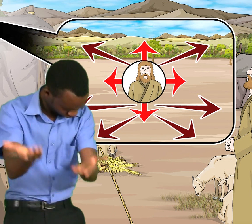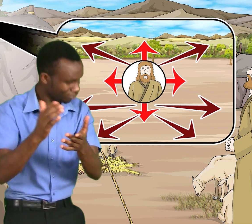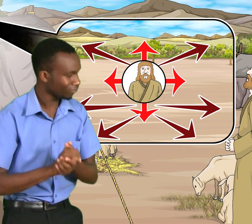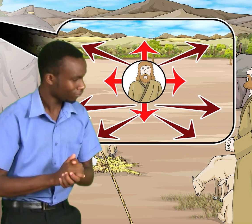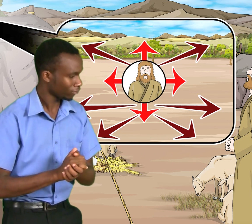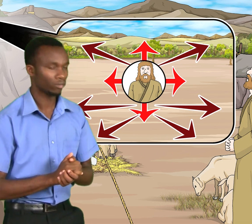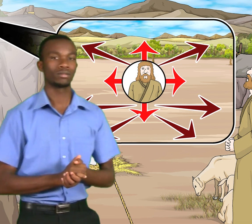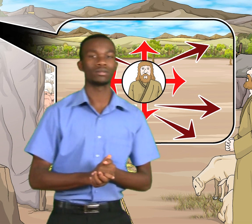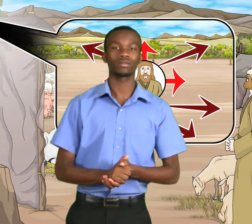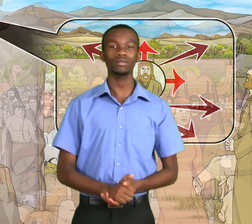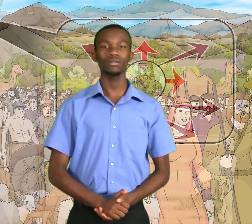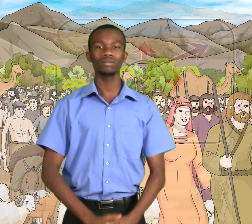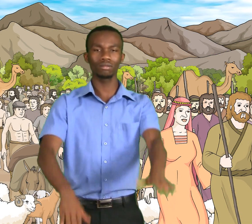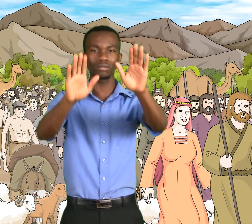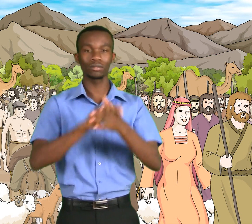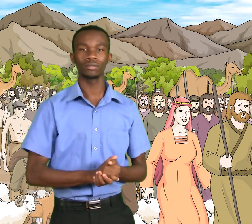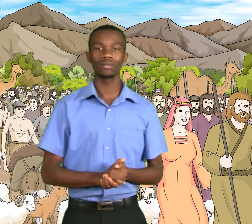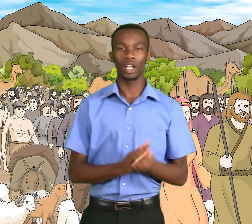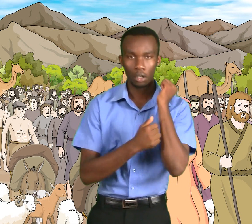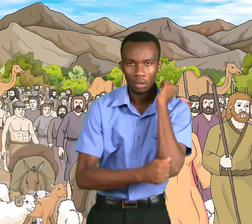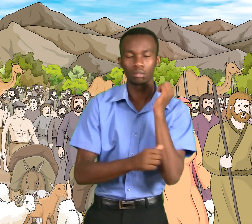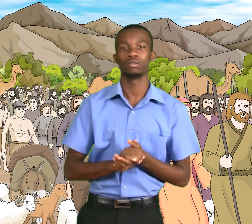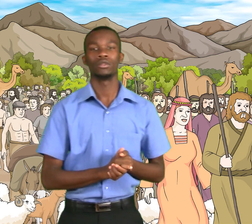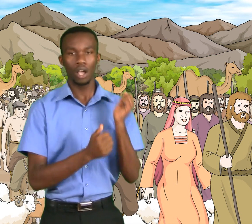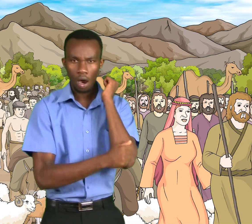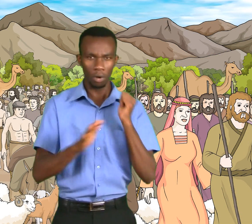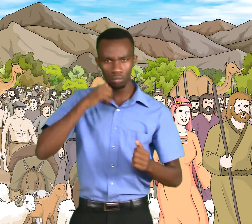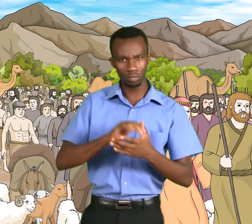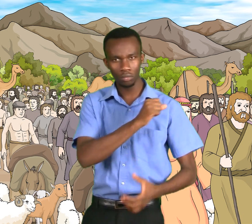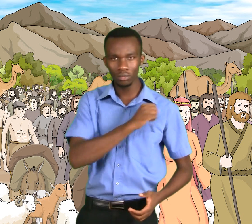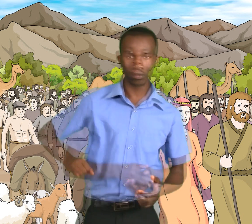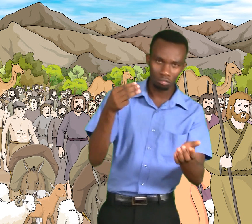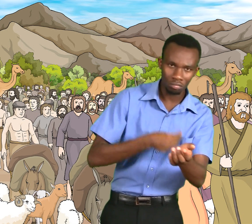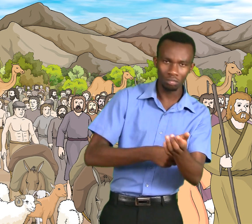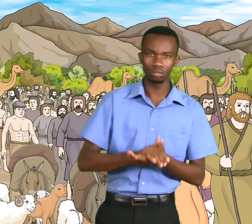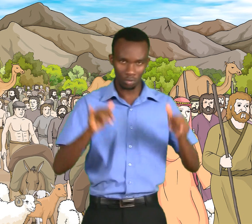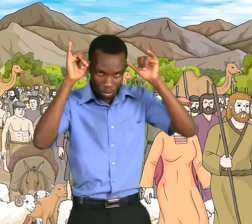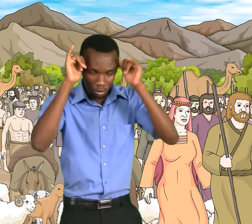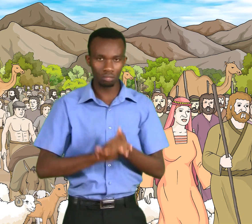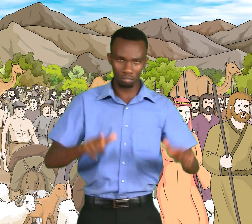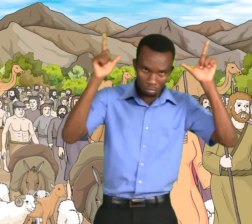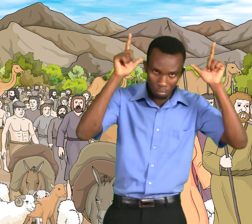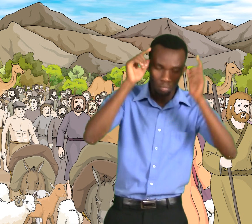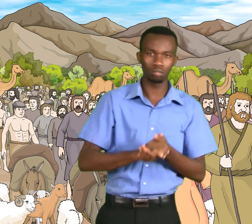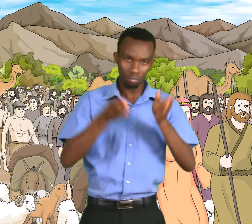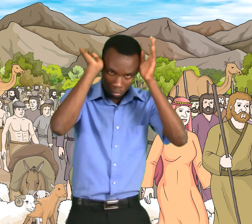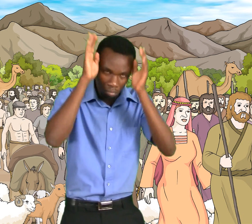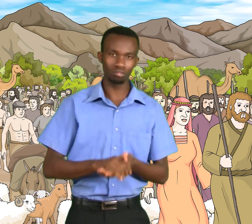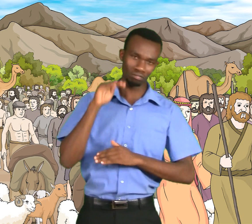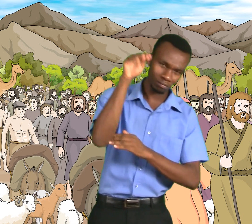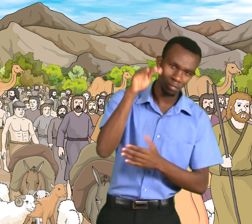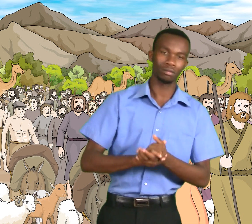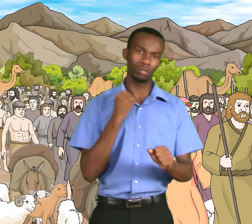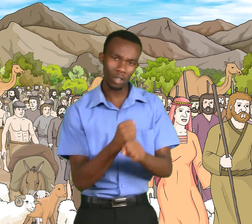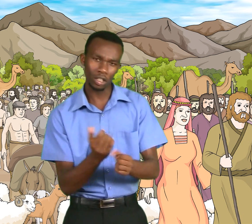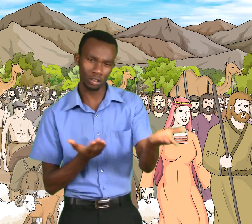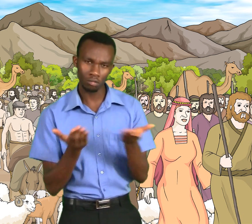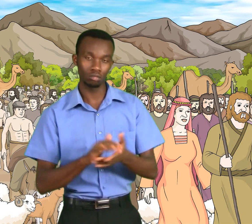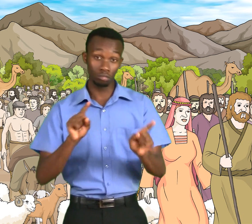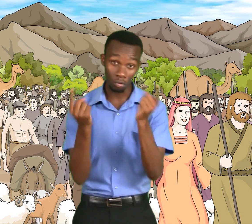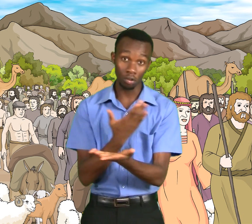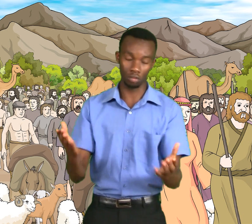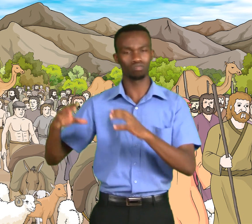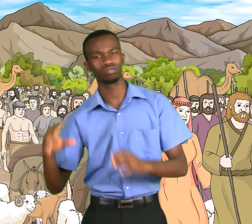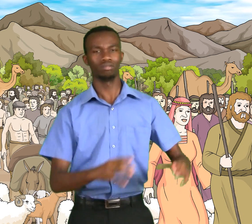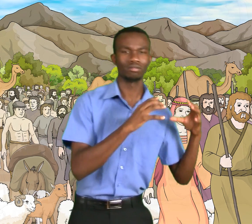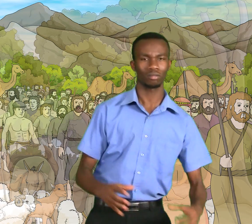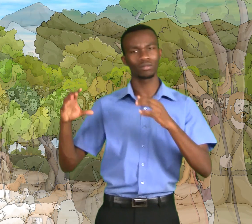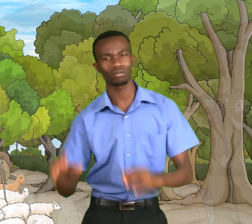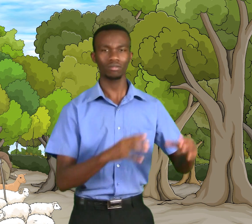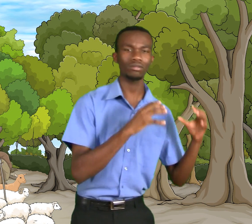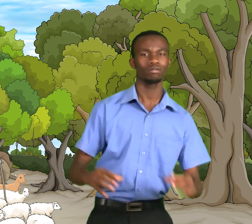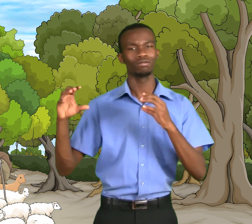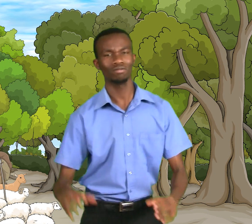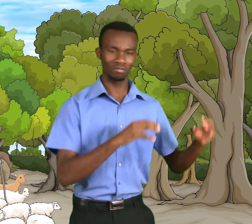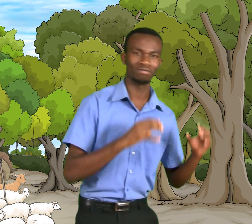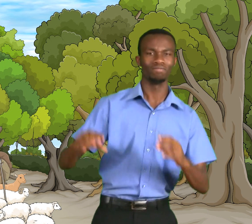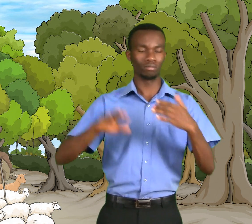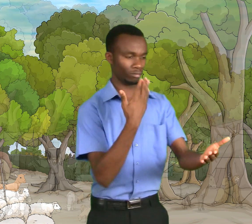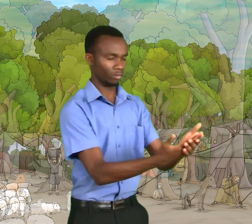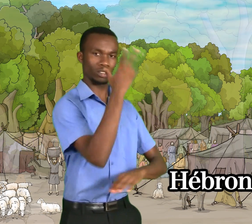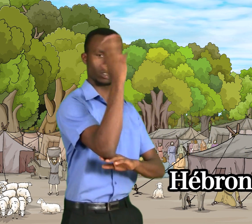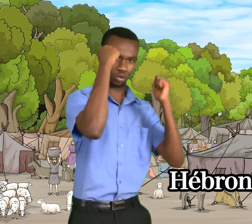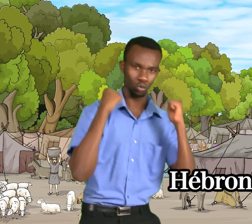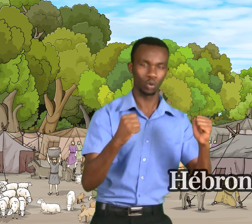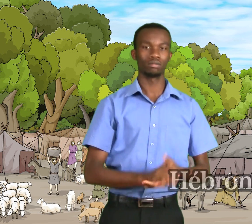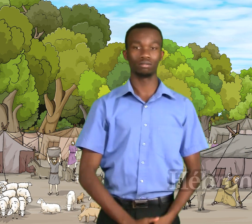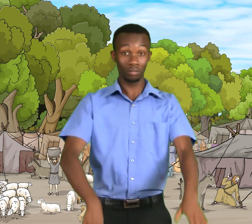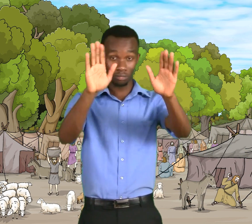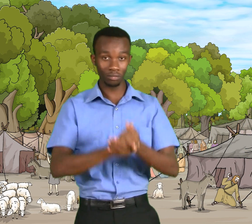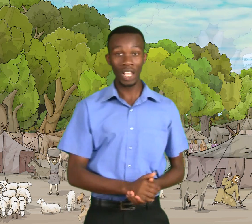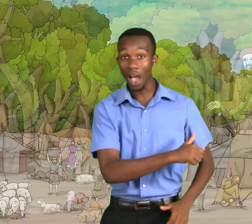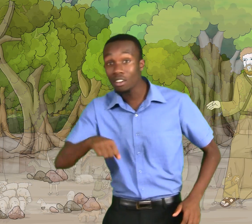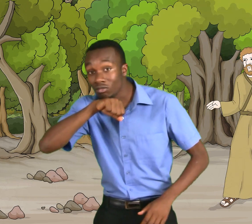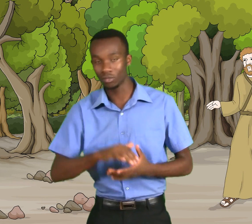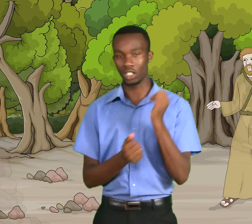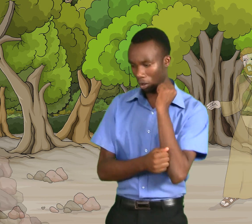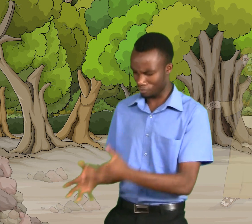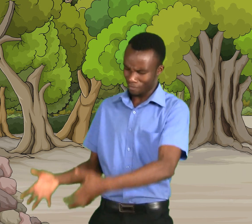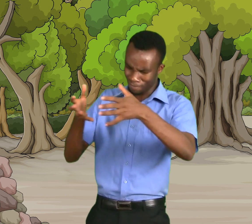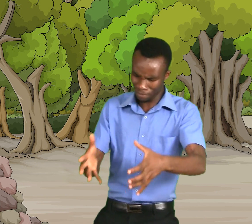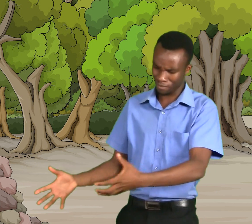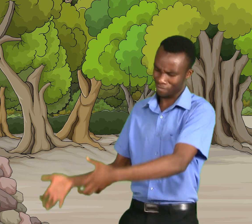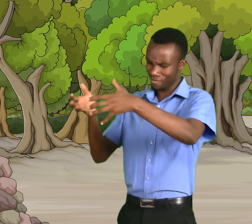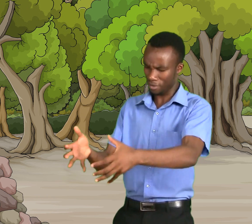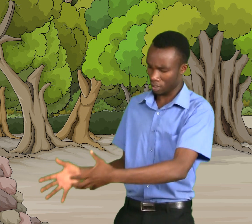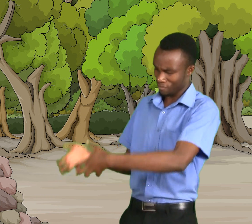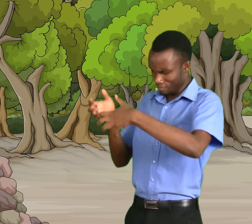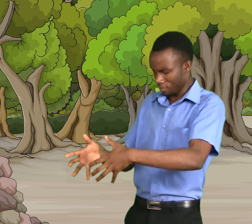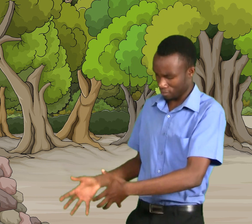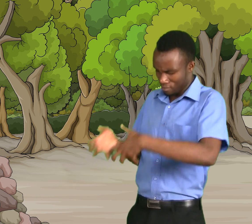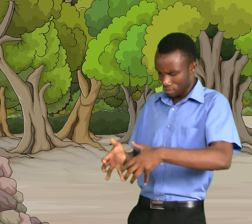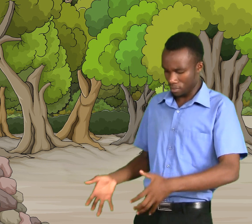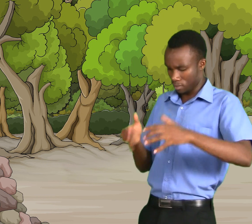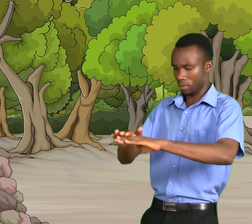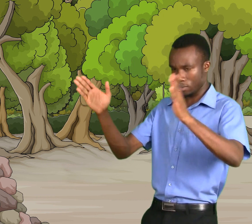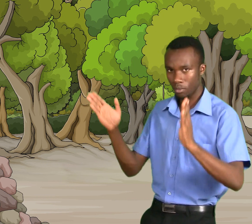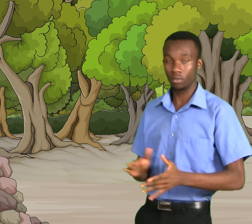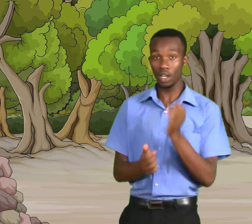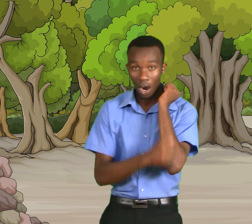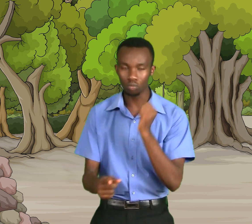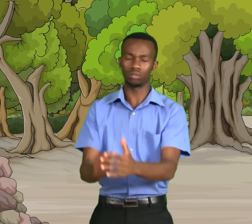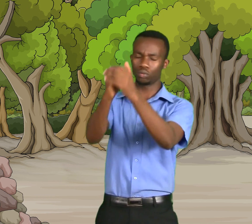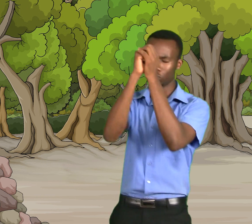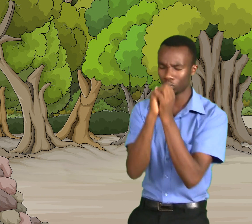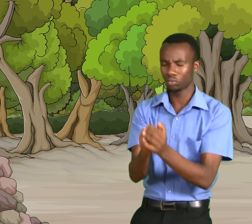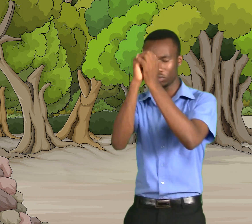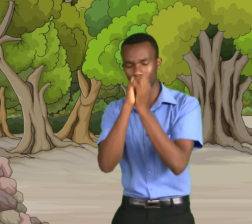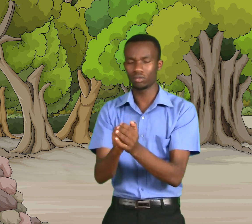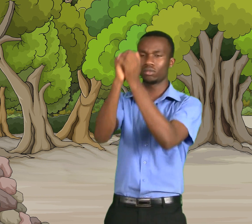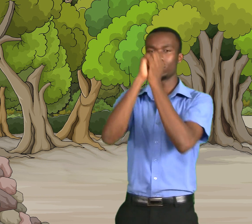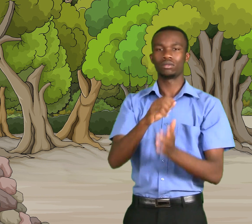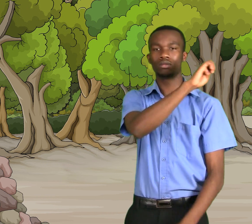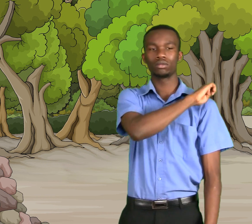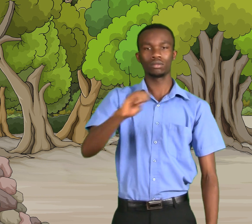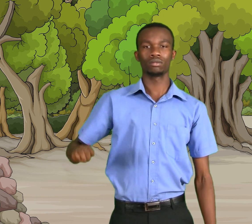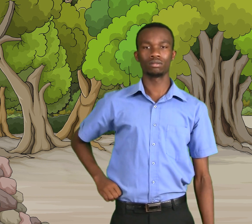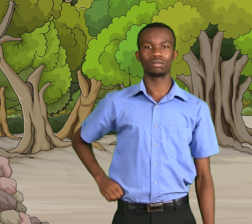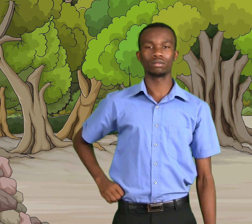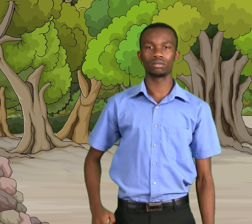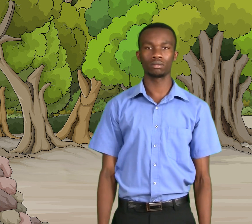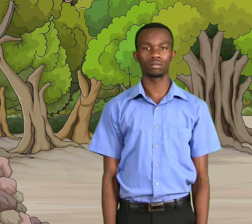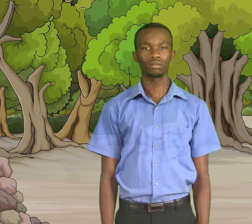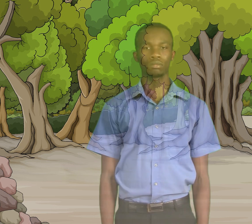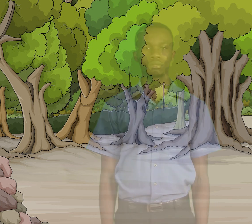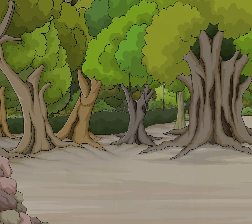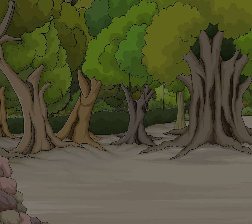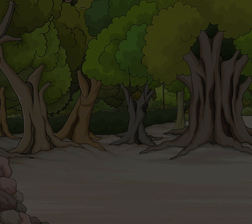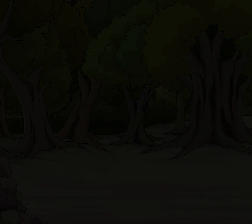So Abram moved his tent and went to live near the Oaks of Mamre at Hebron, where he built an altar to the LORD.